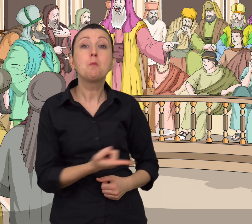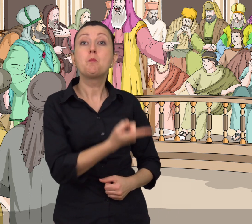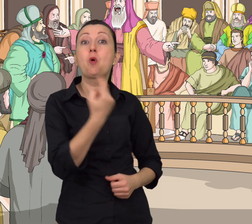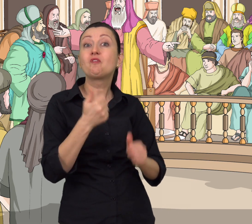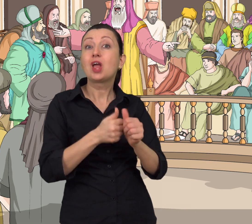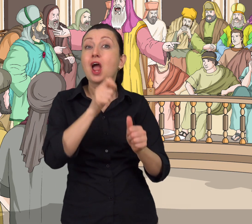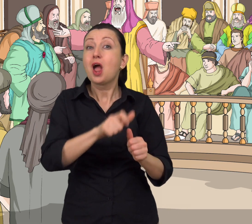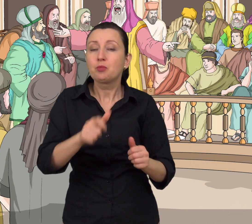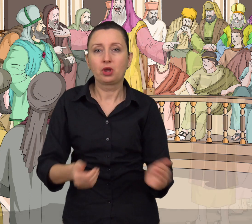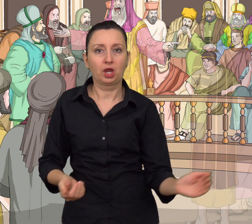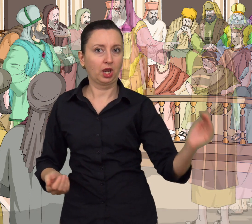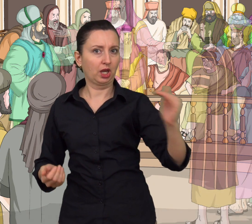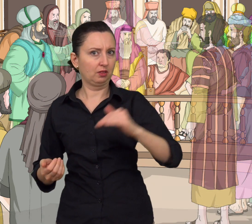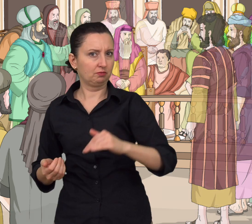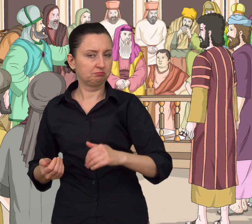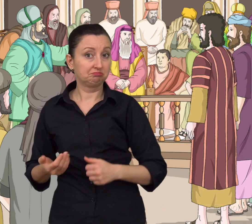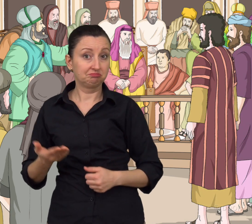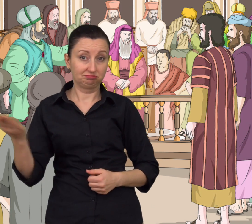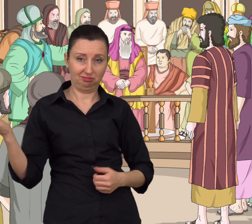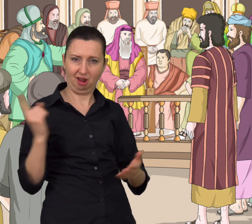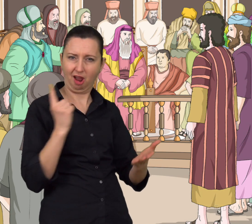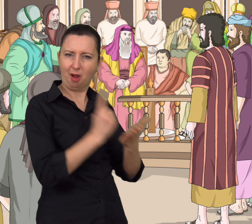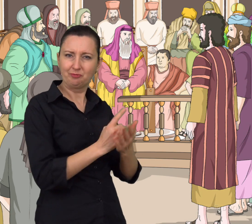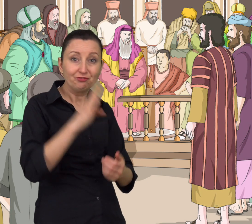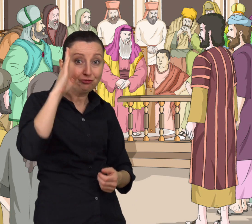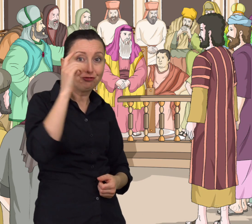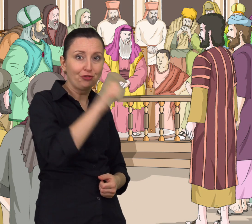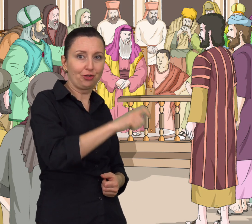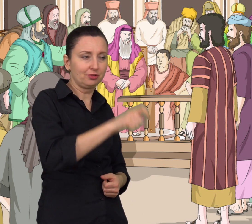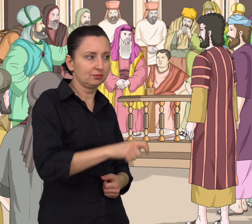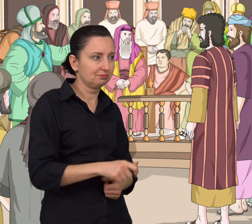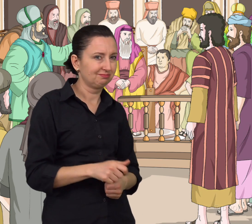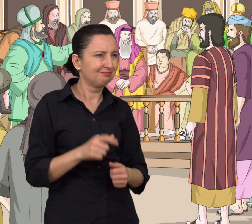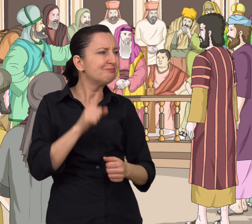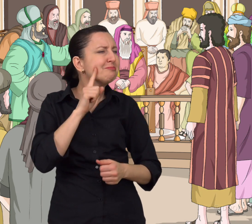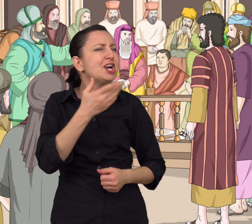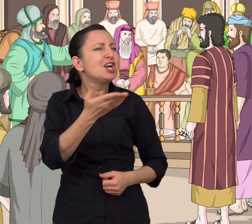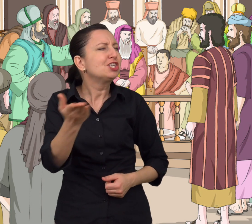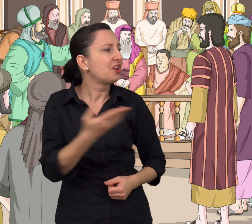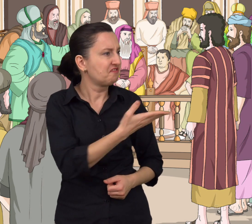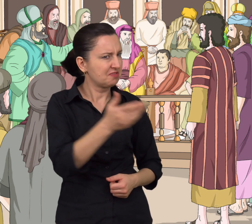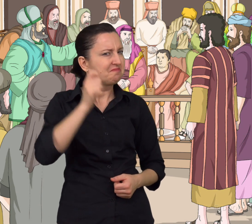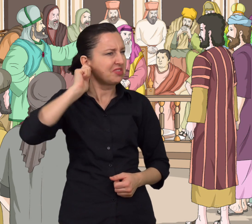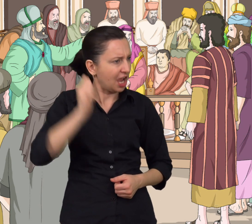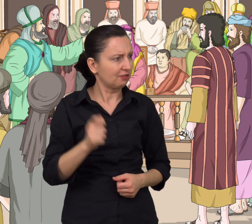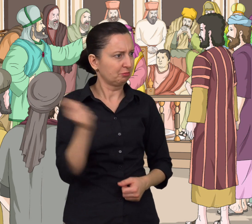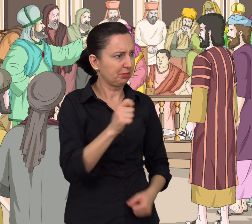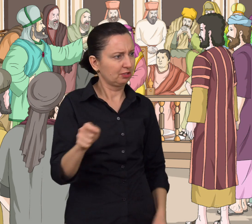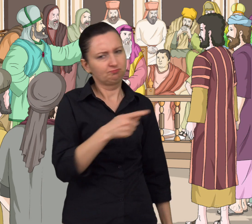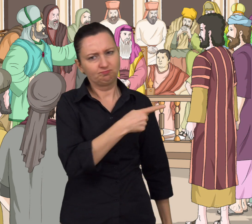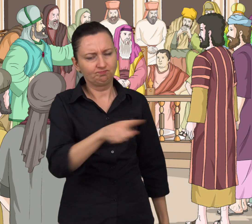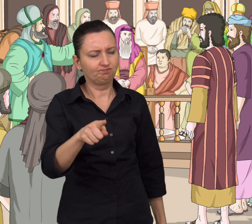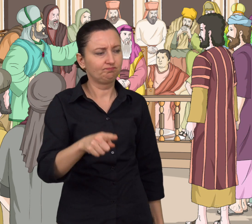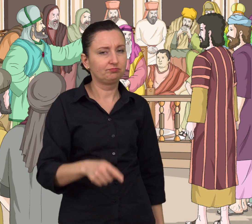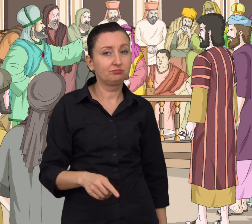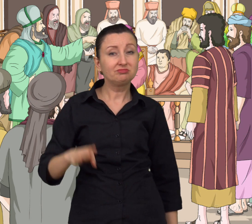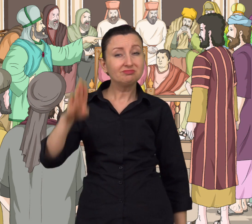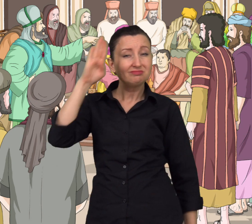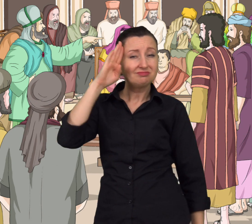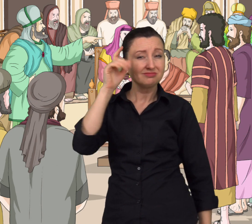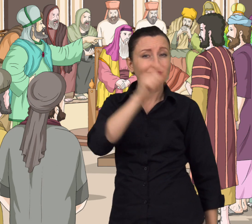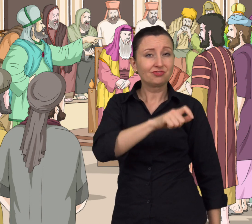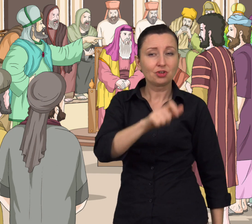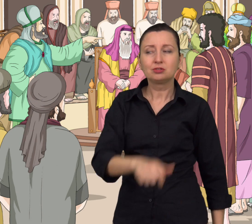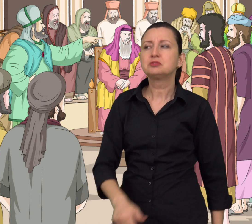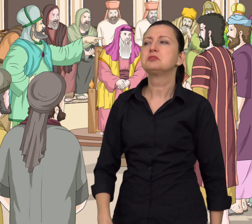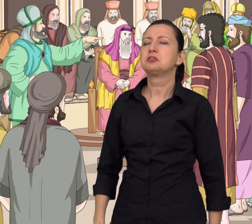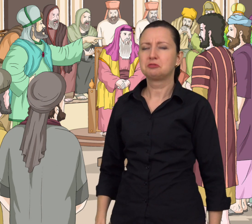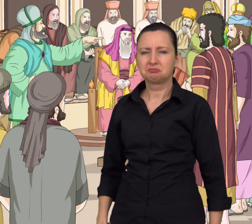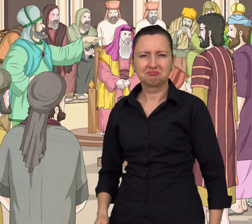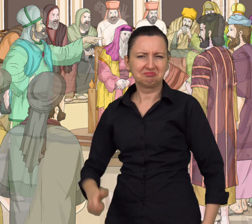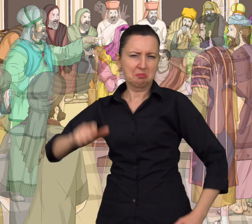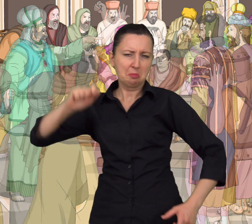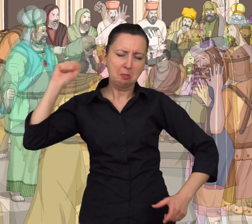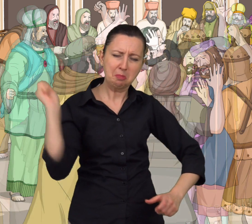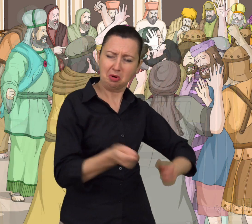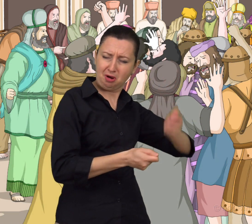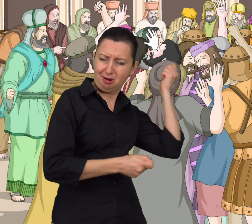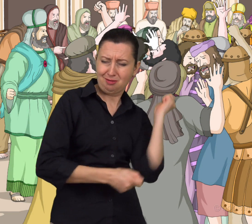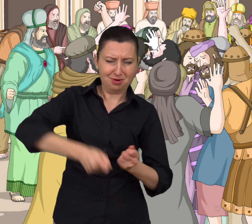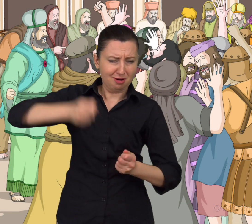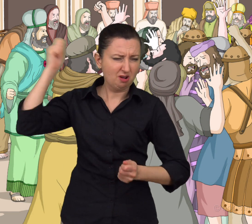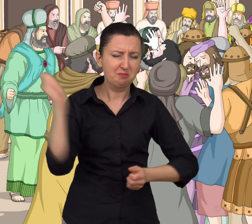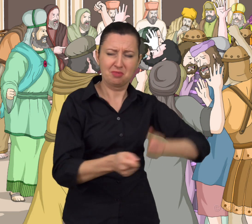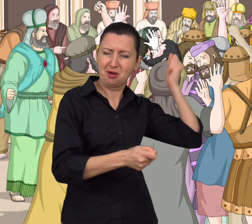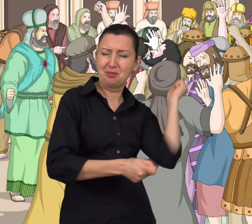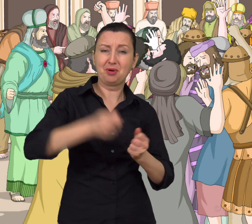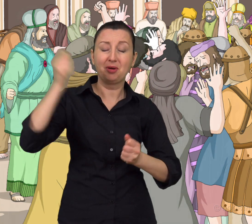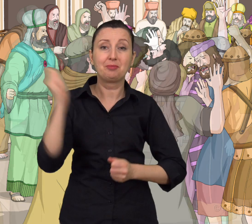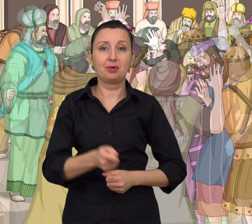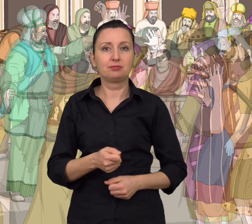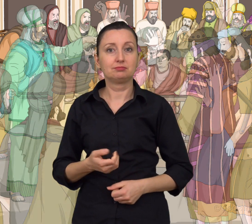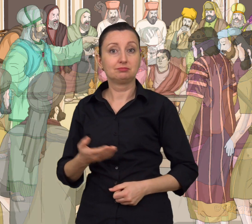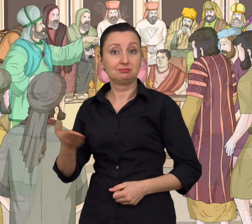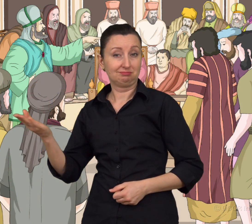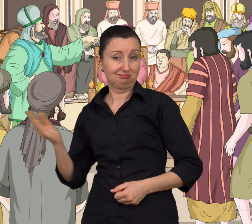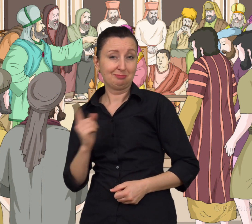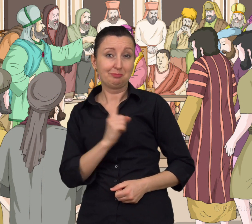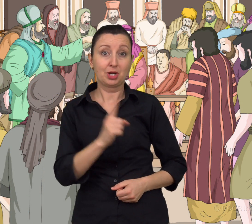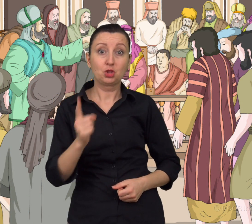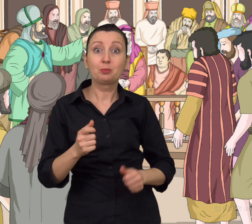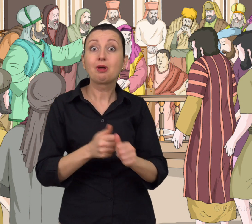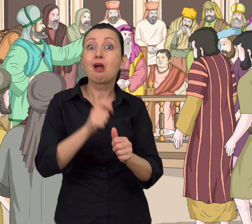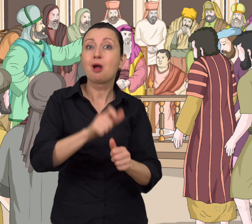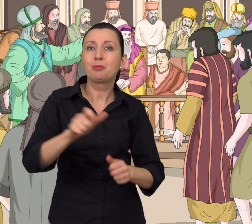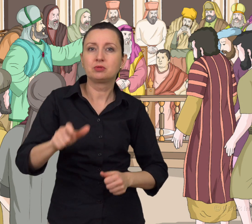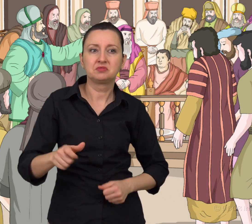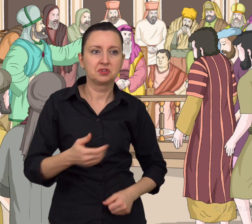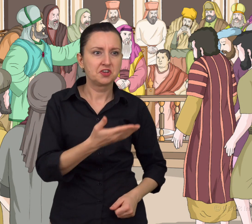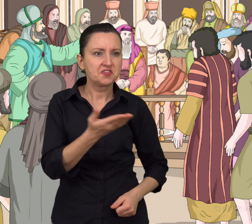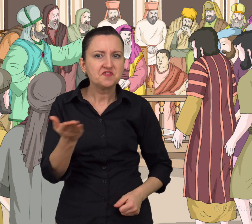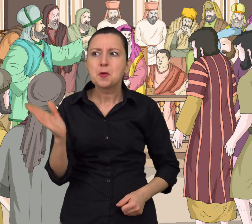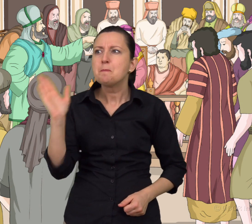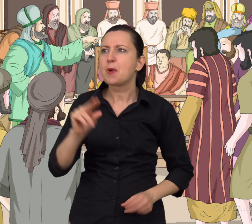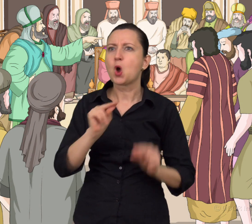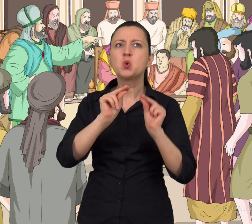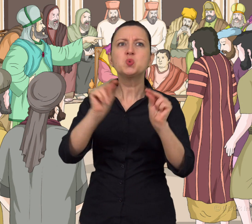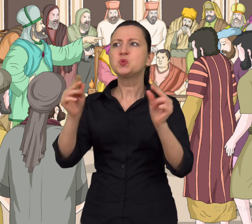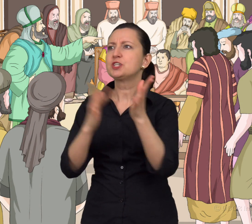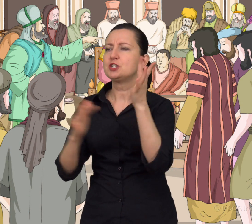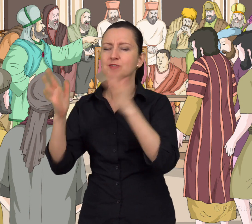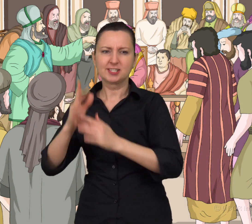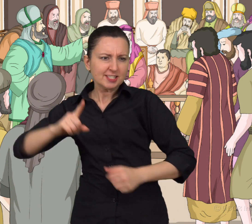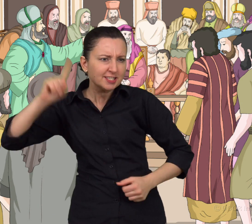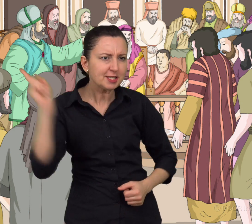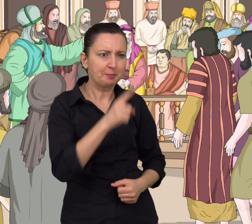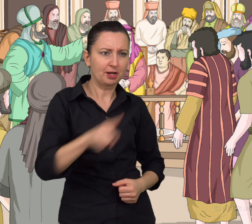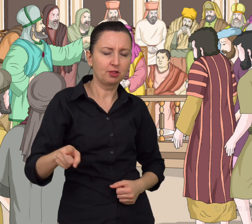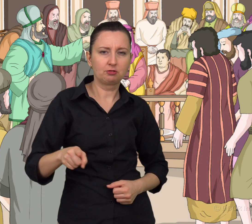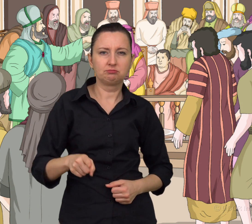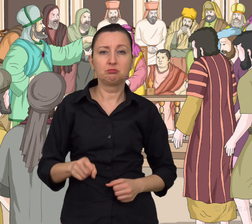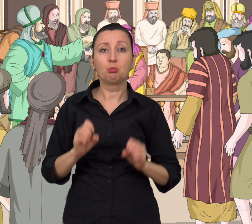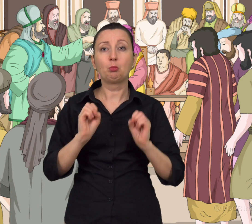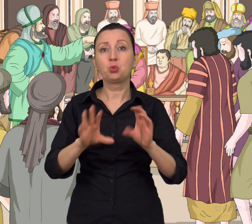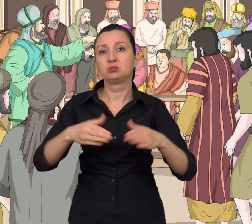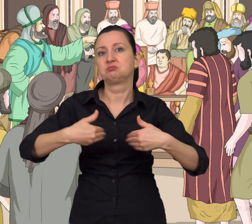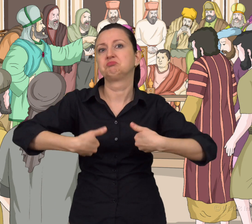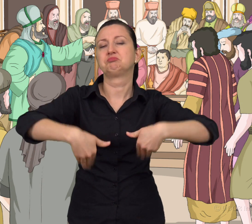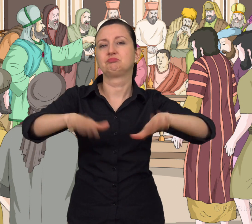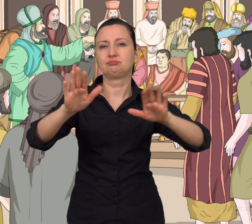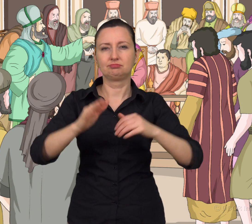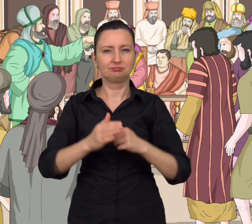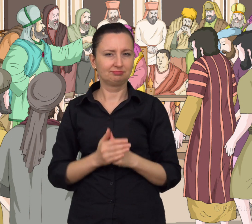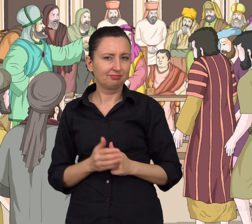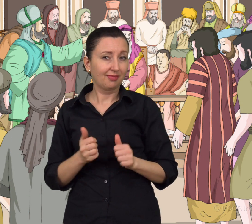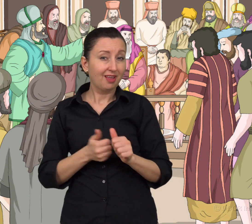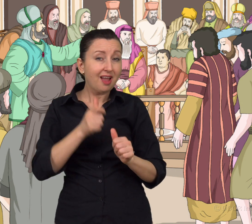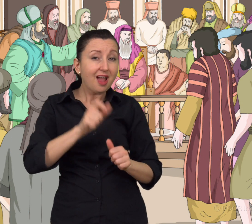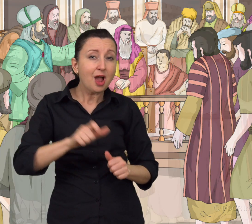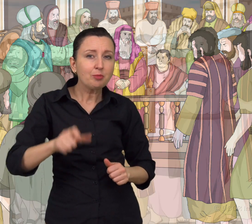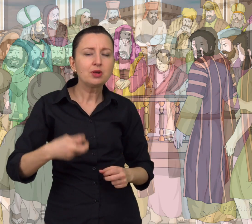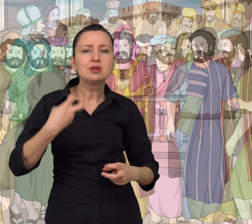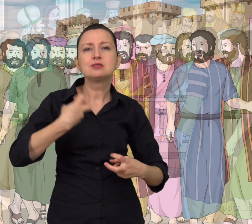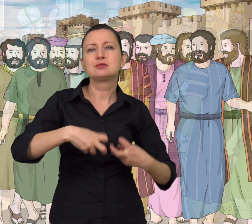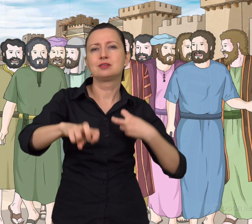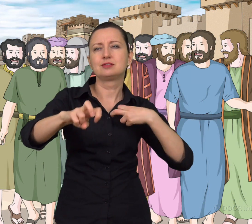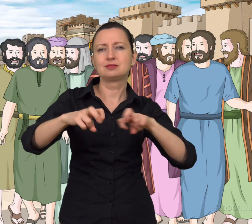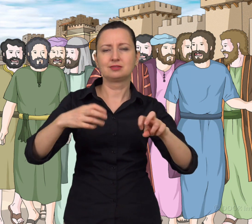At this, they yielded to Gamaliel. They called the apostles in and had them flogged. Then they ordered them not to speak in the name of Jesus, and released them.